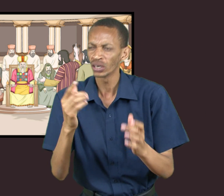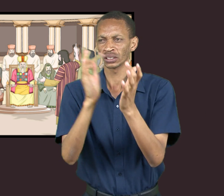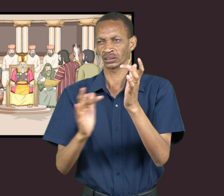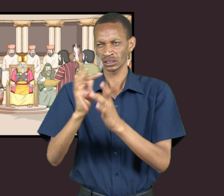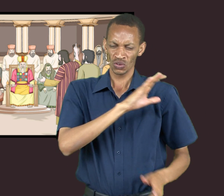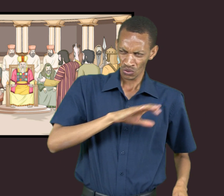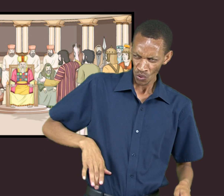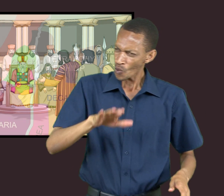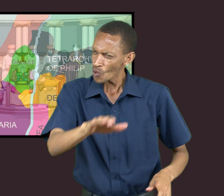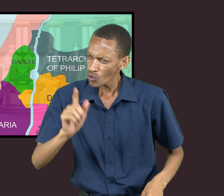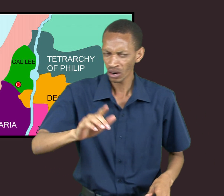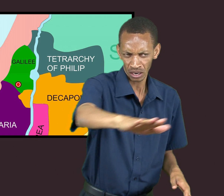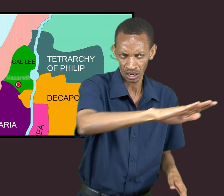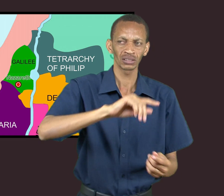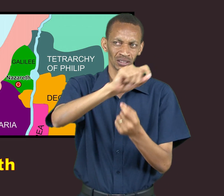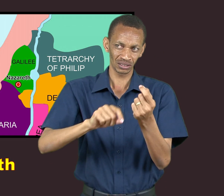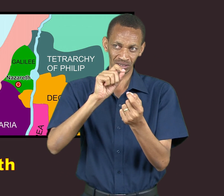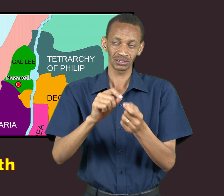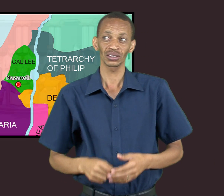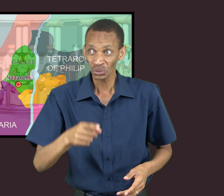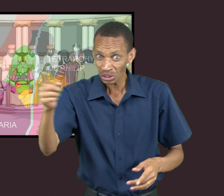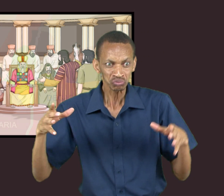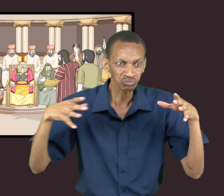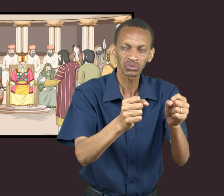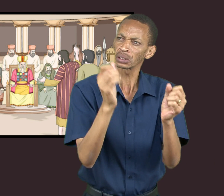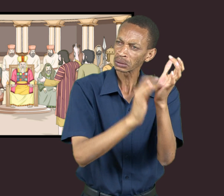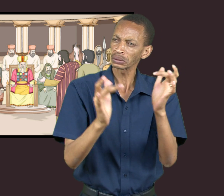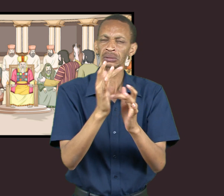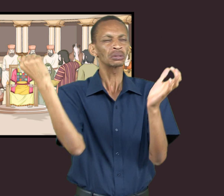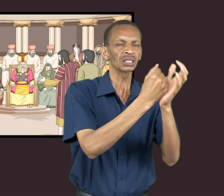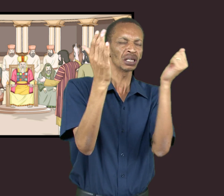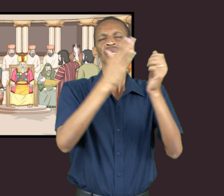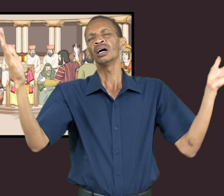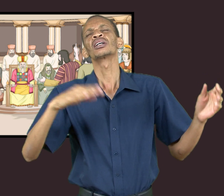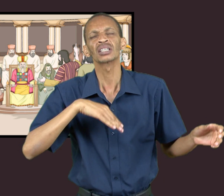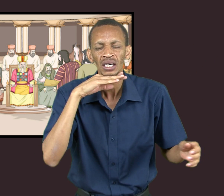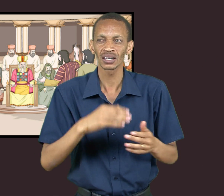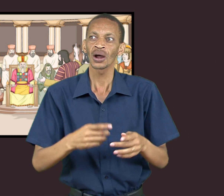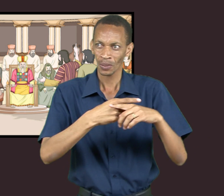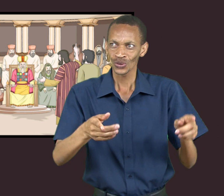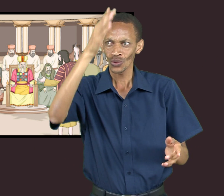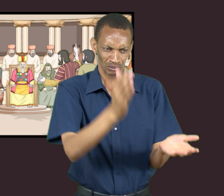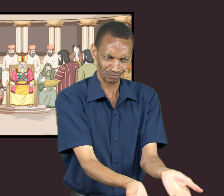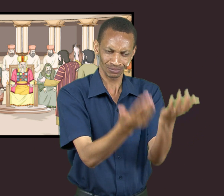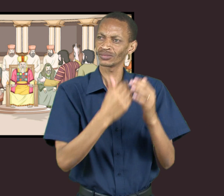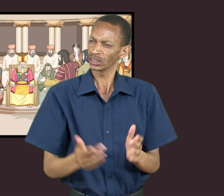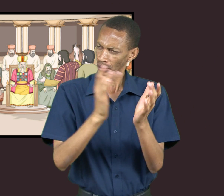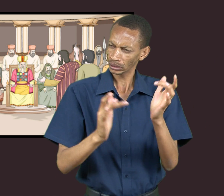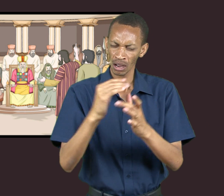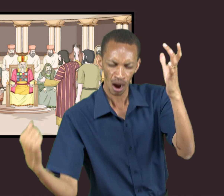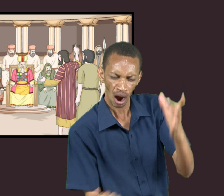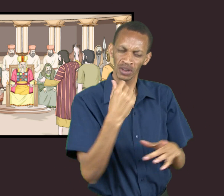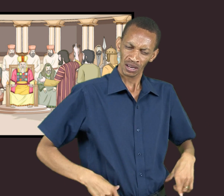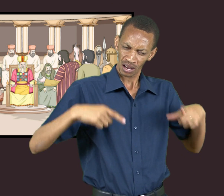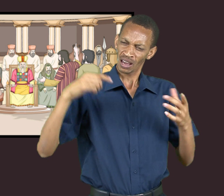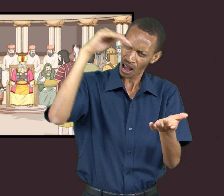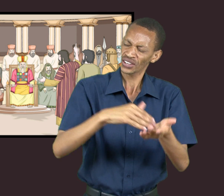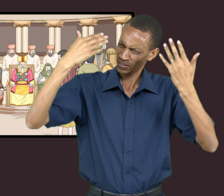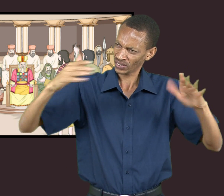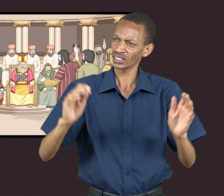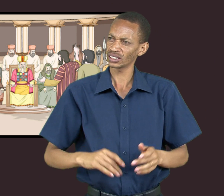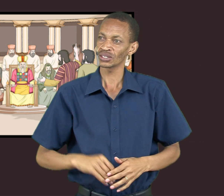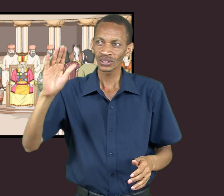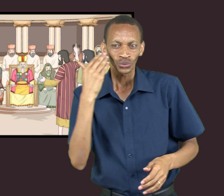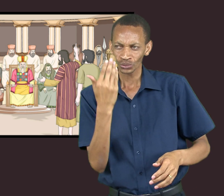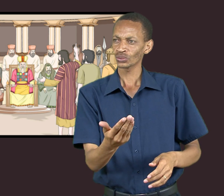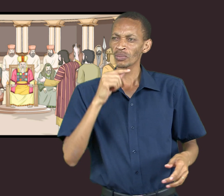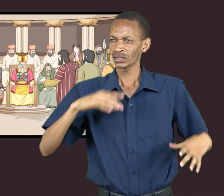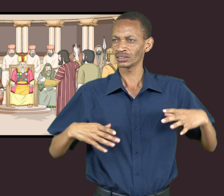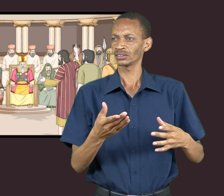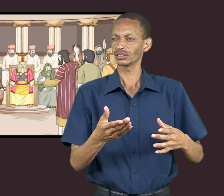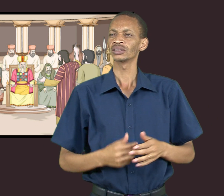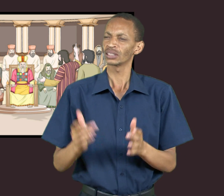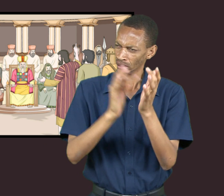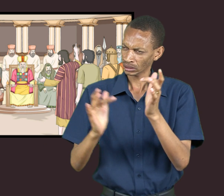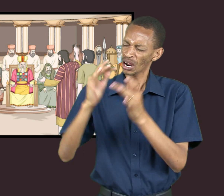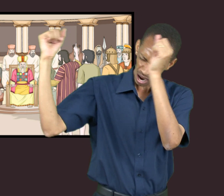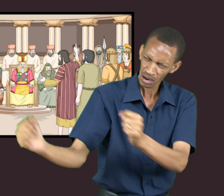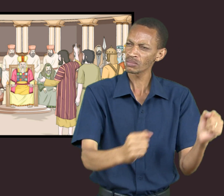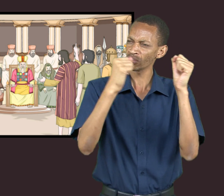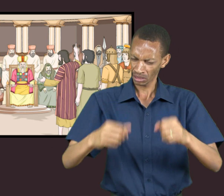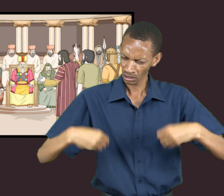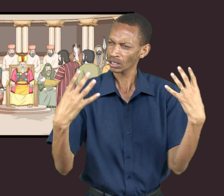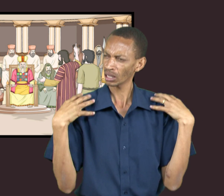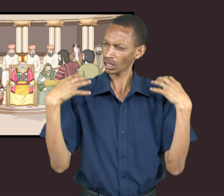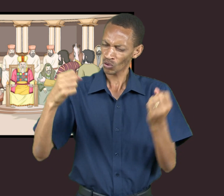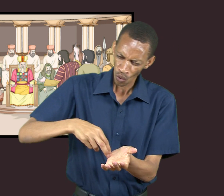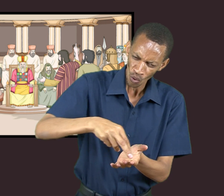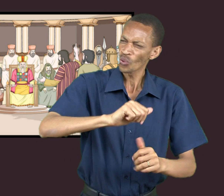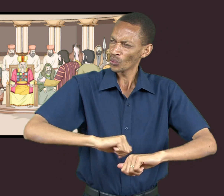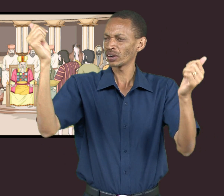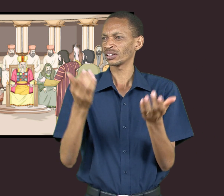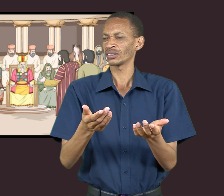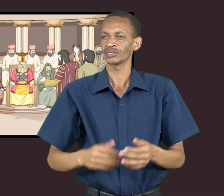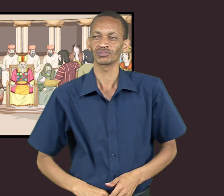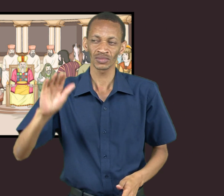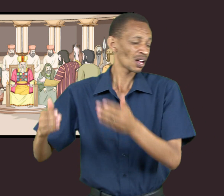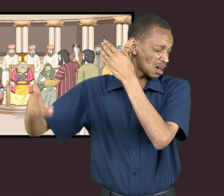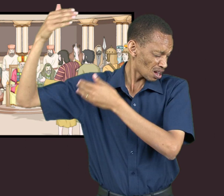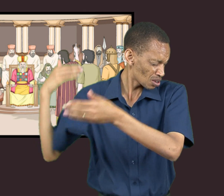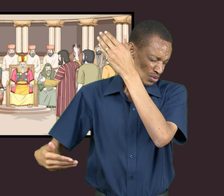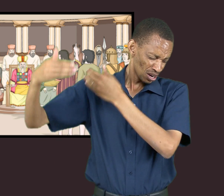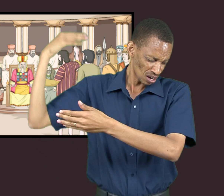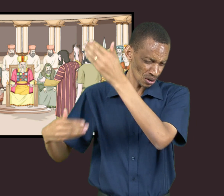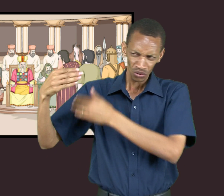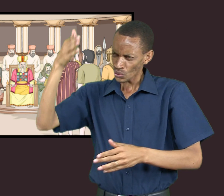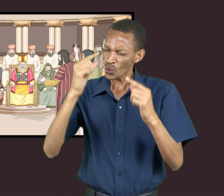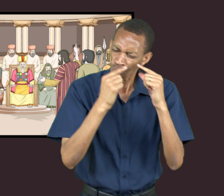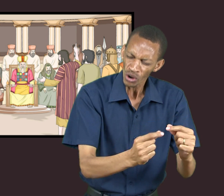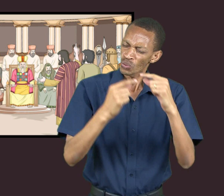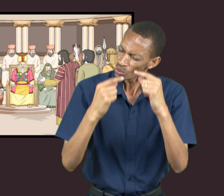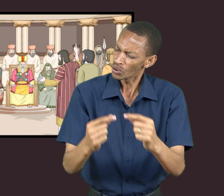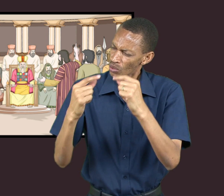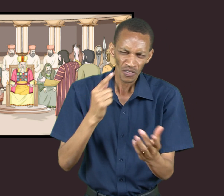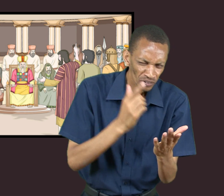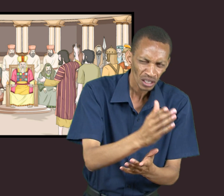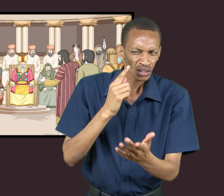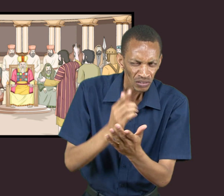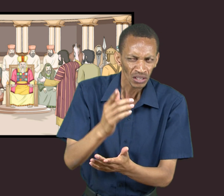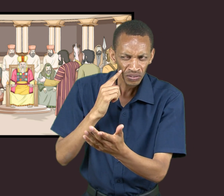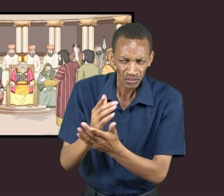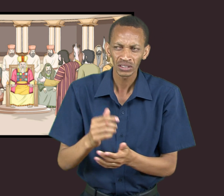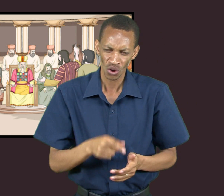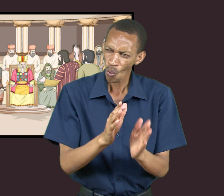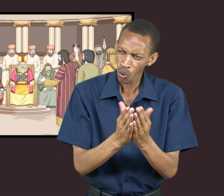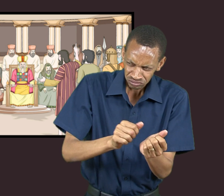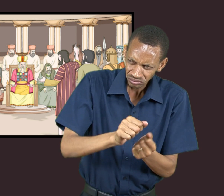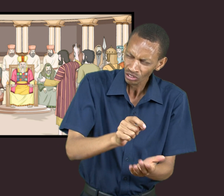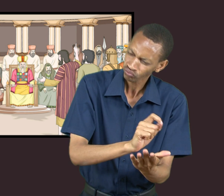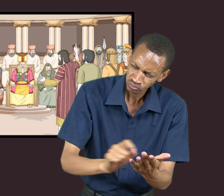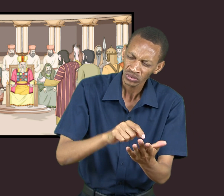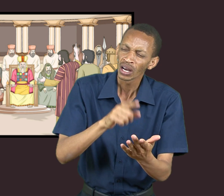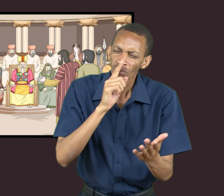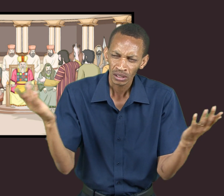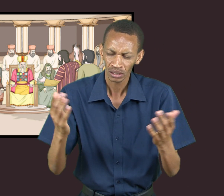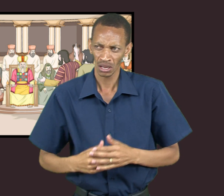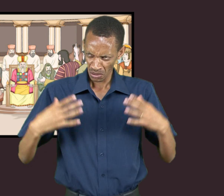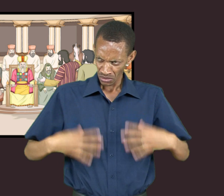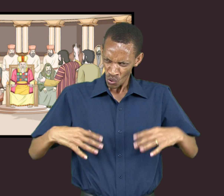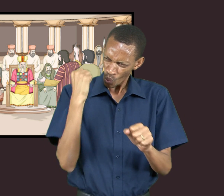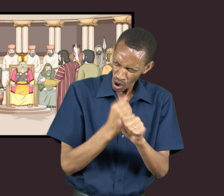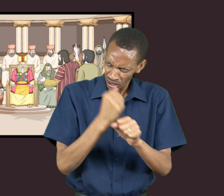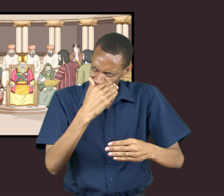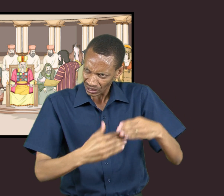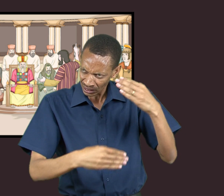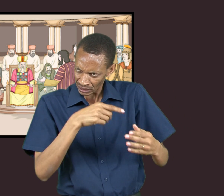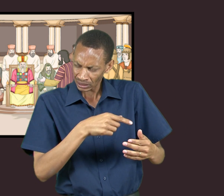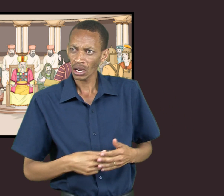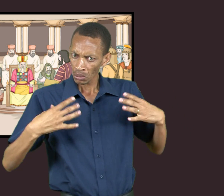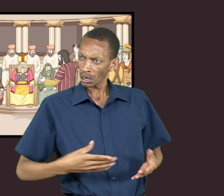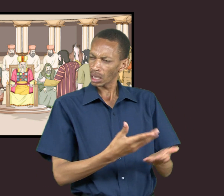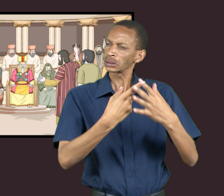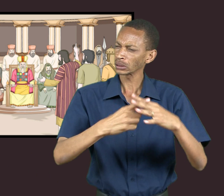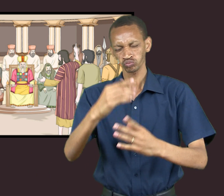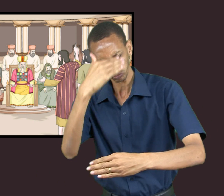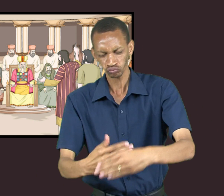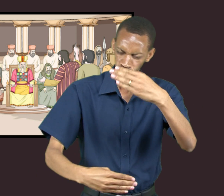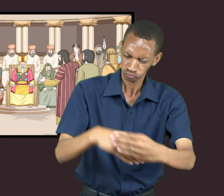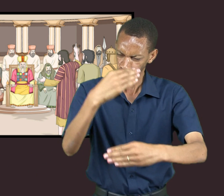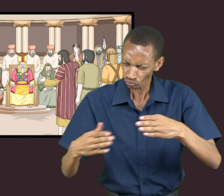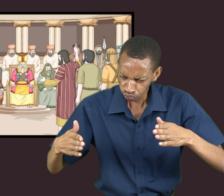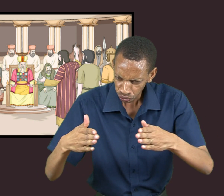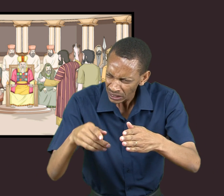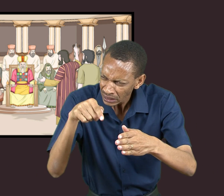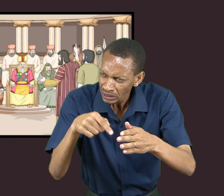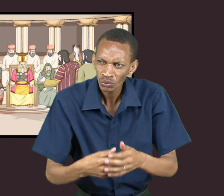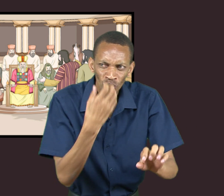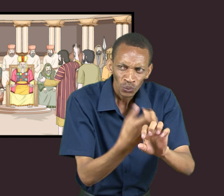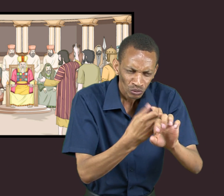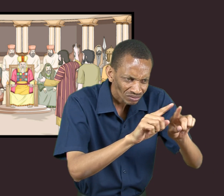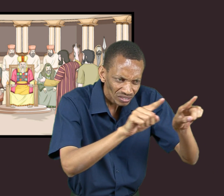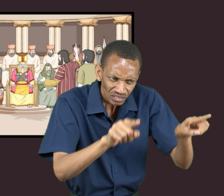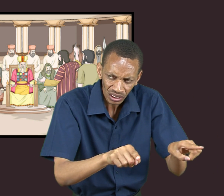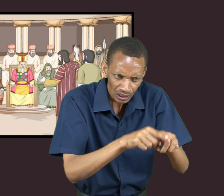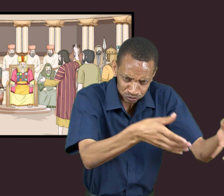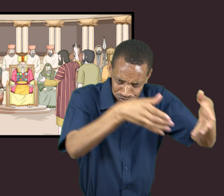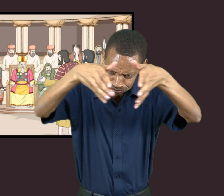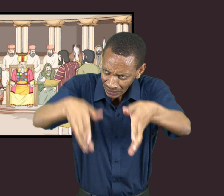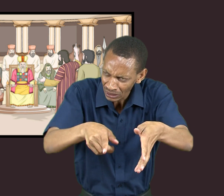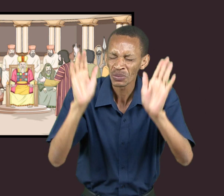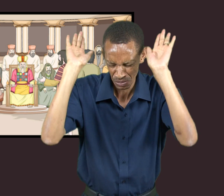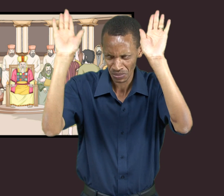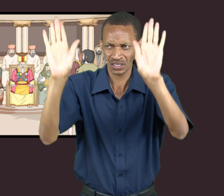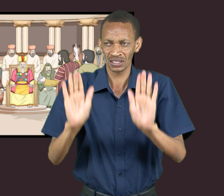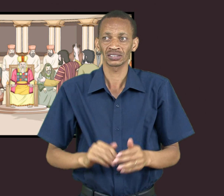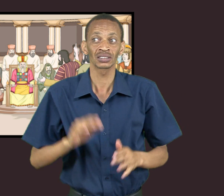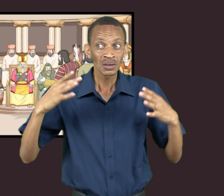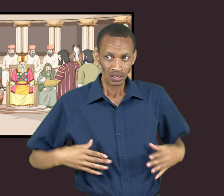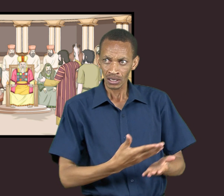If we are being examined today about a kind service to a man who was lame, to determine how he was healed, then let this be known to all of you and to all the people of Israel: It is by the name of Jesus Christ of Nazareth, whom you crucified but whom God raised from the dead, that this man stands before you healed.